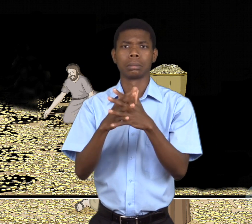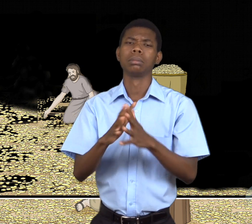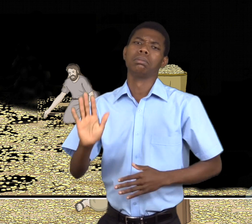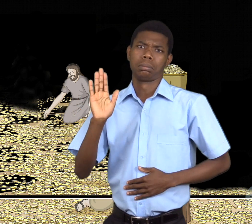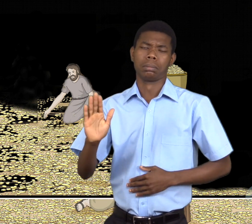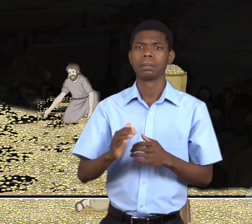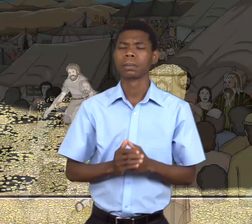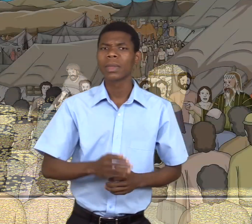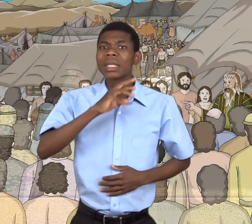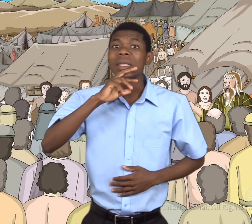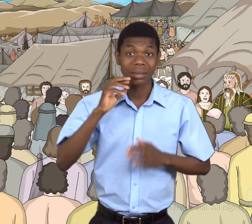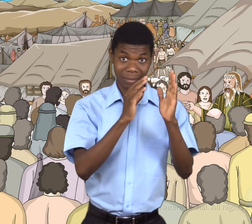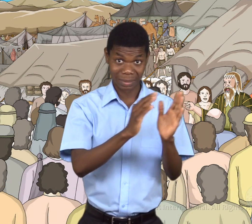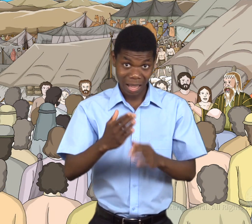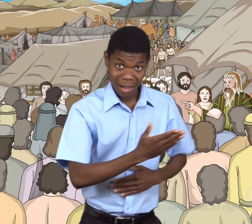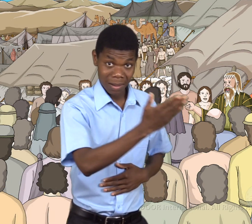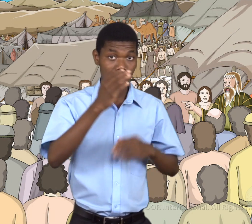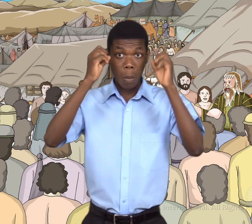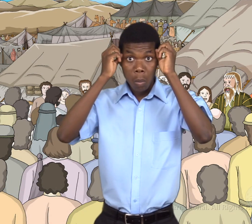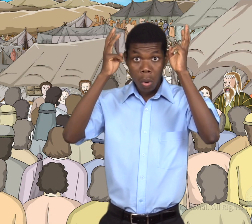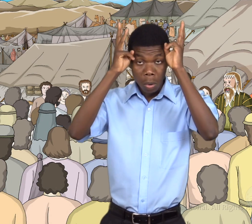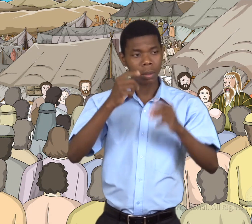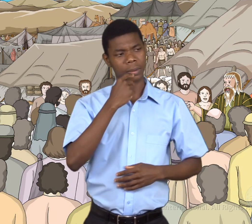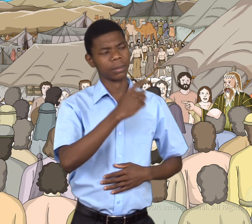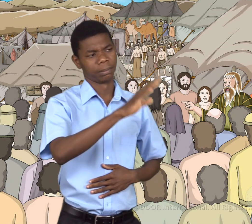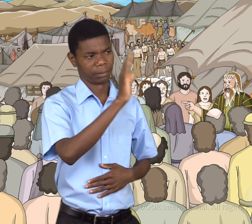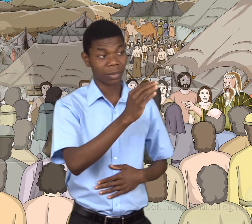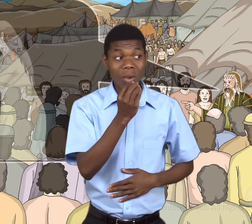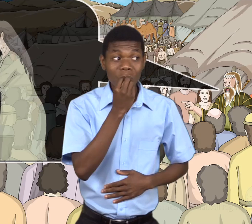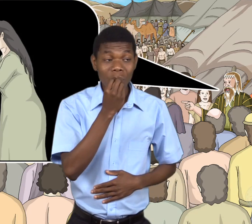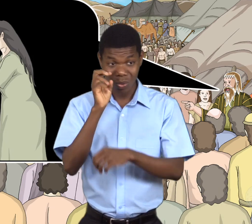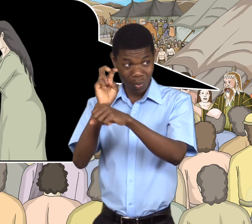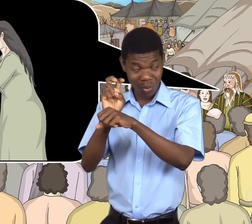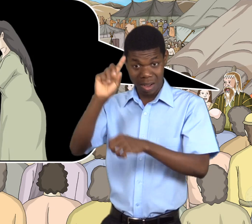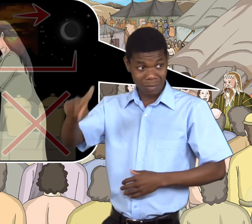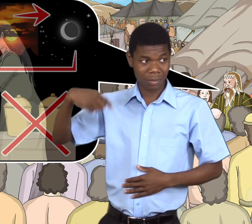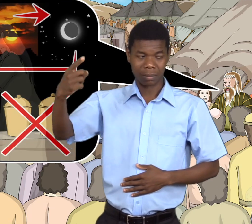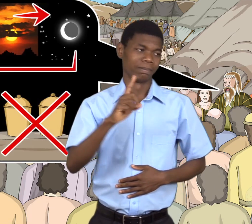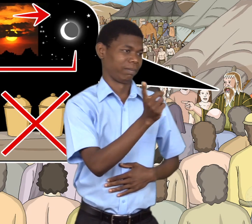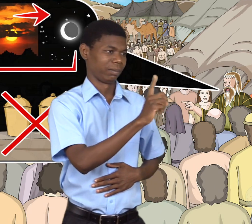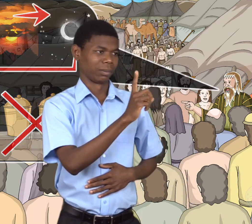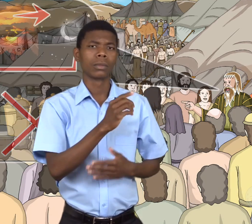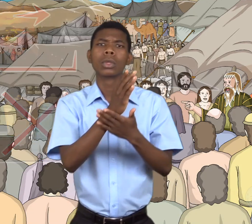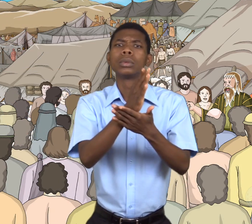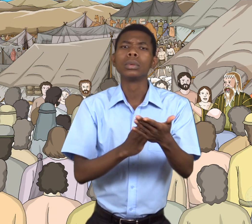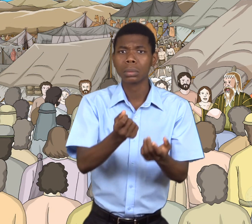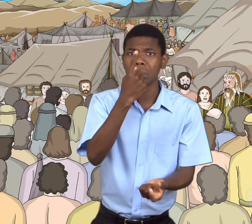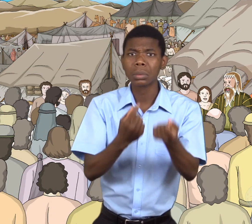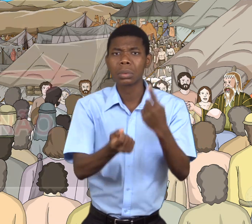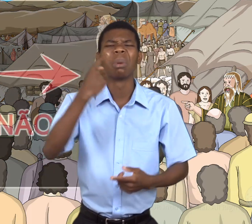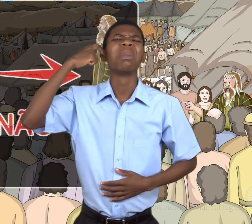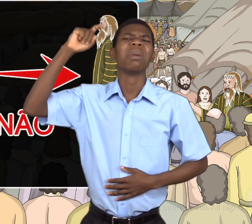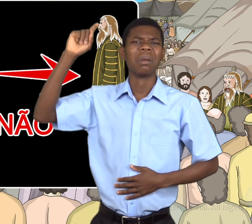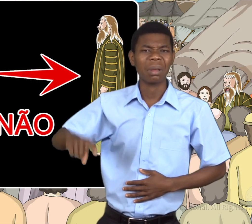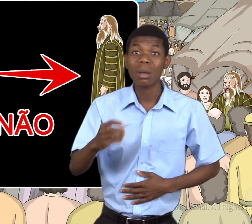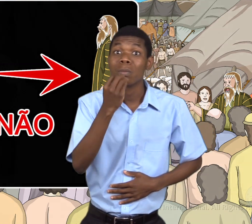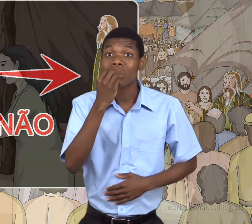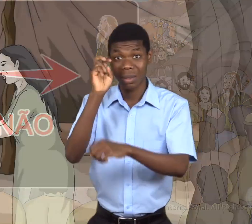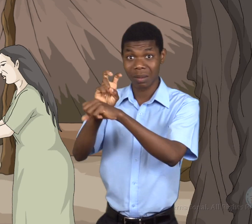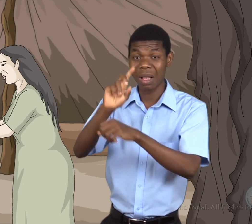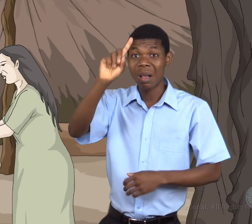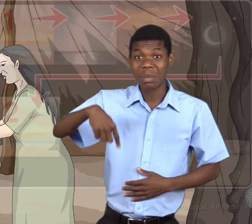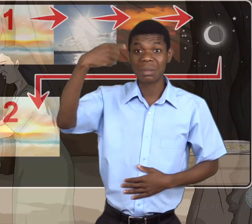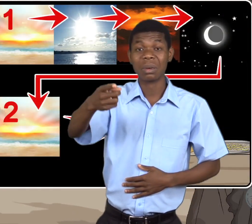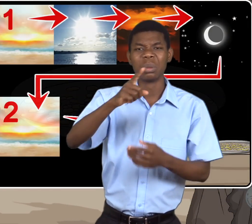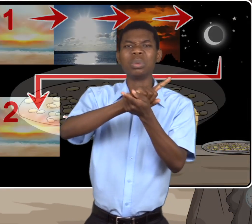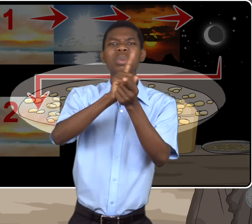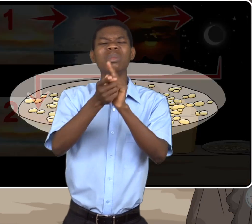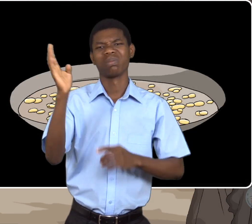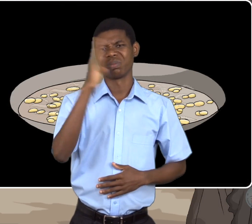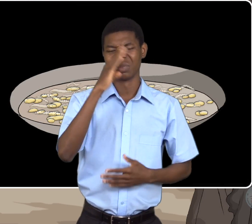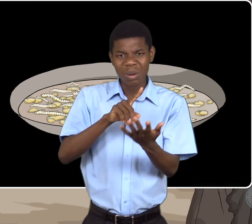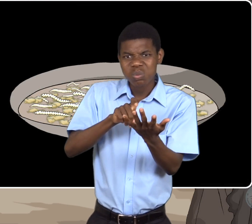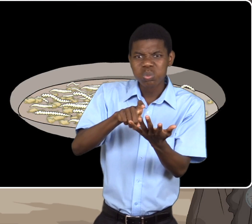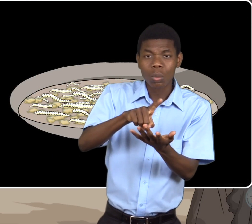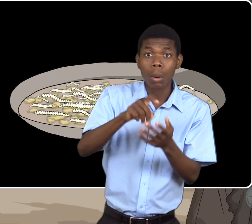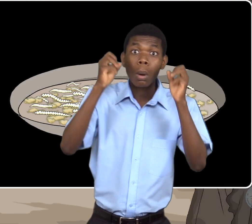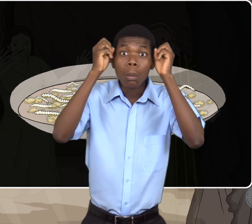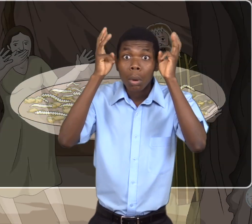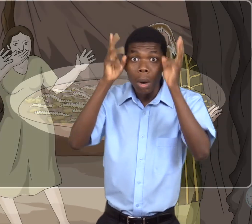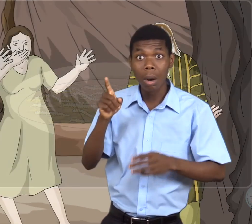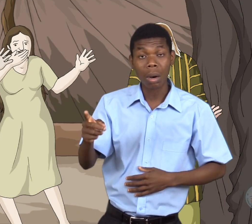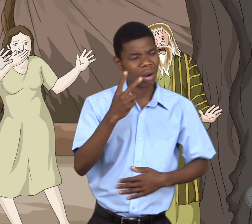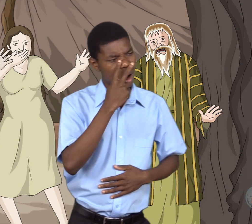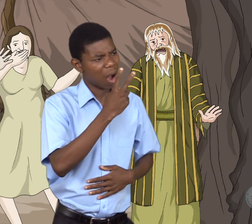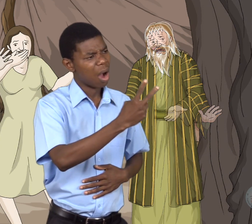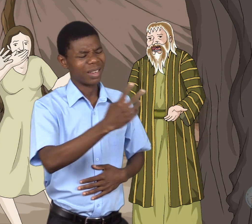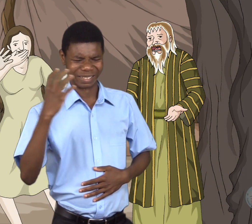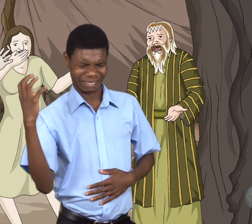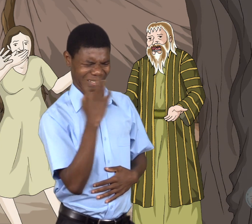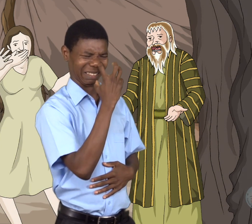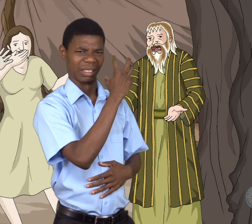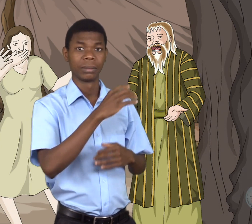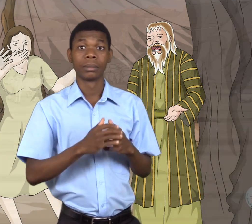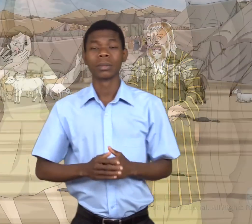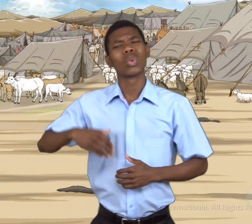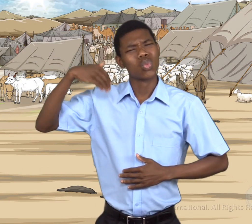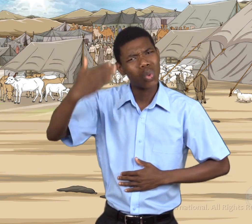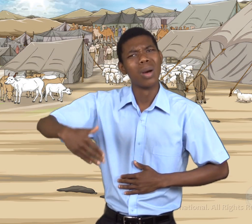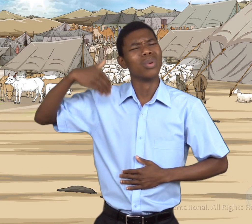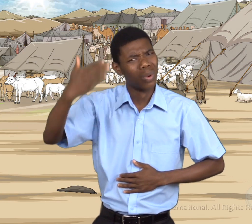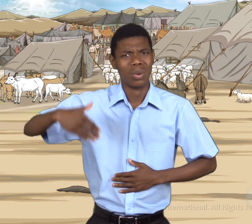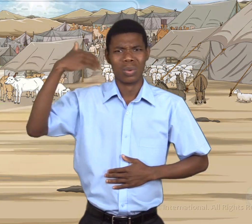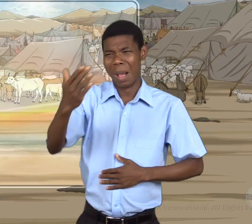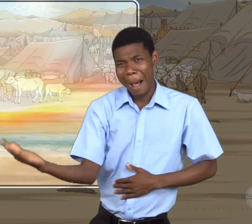Then Moses said to them, “No one may keep any of it until morning.” But they did not listen to Moses; some people left part of it until morning, and it became infested with maggots and began to smell. So Moses was angry with them.